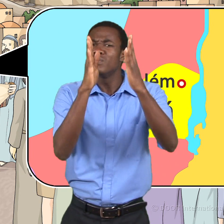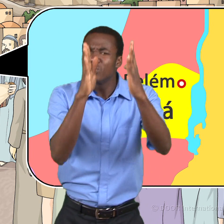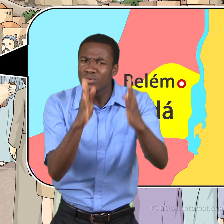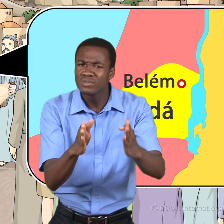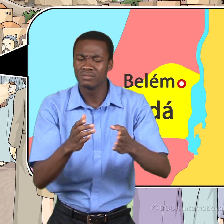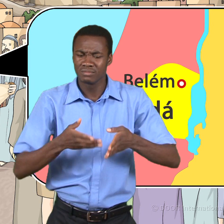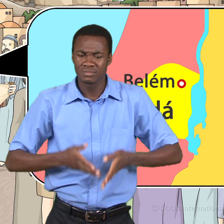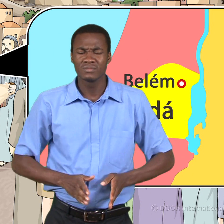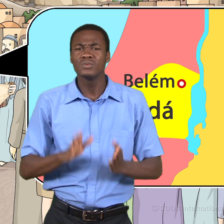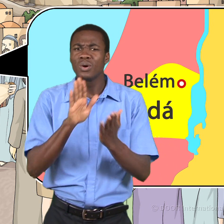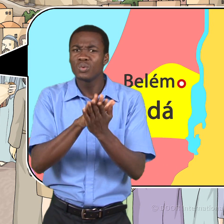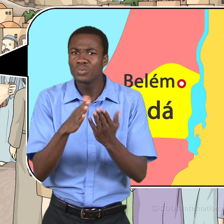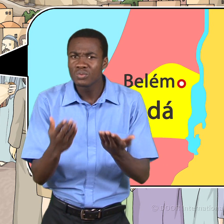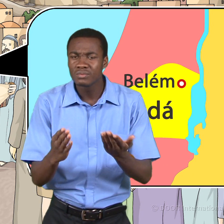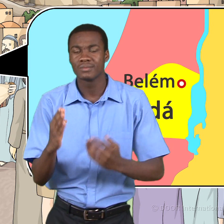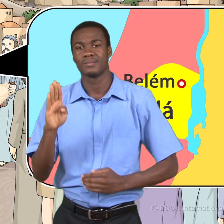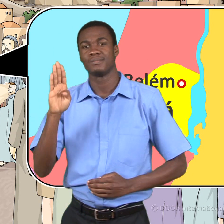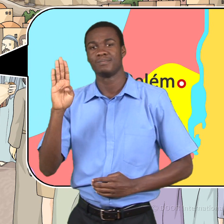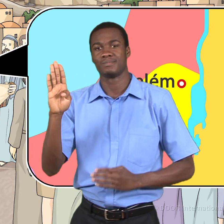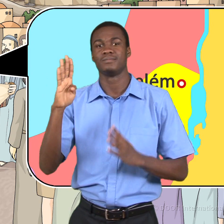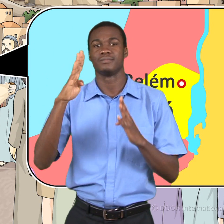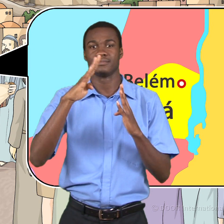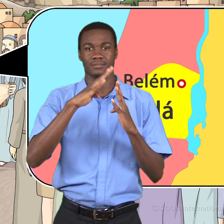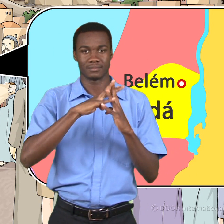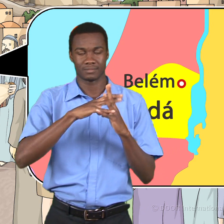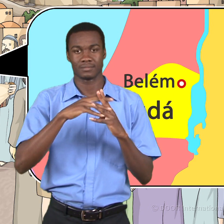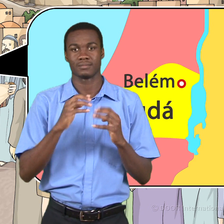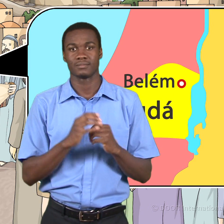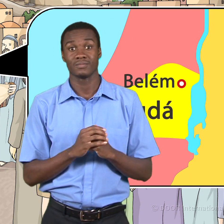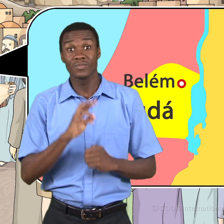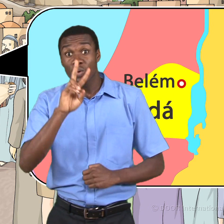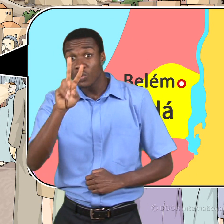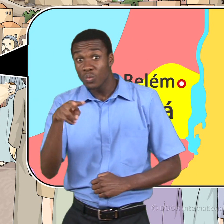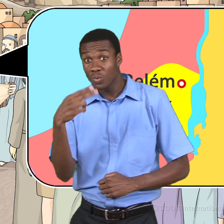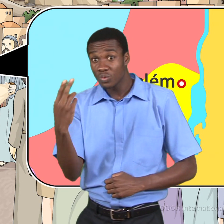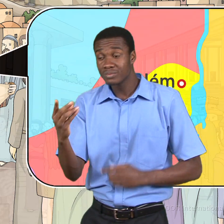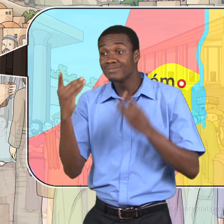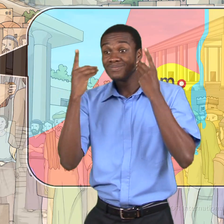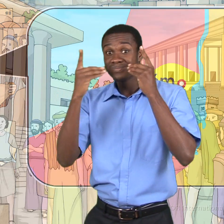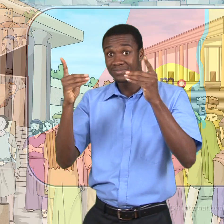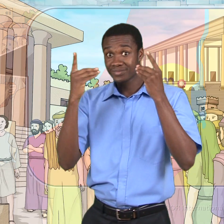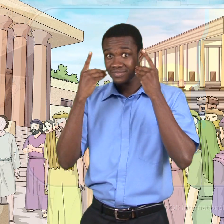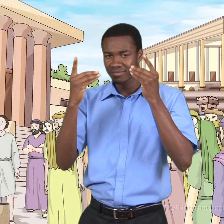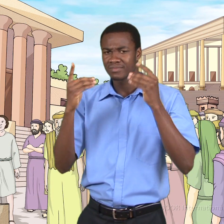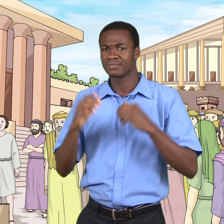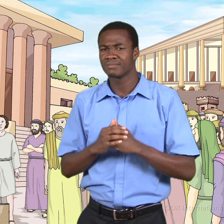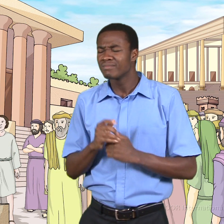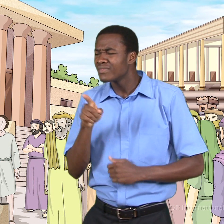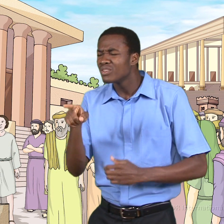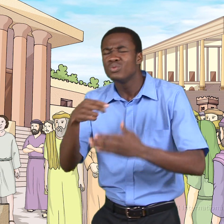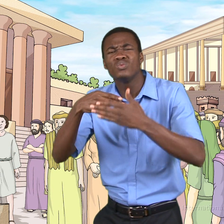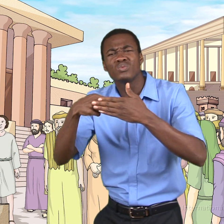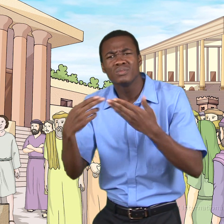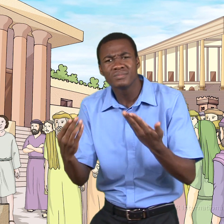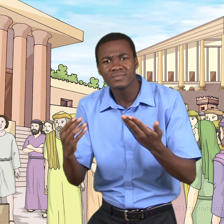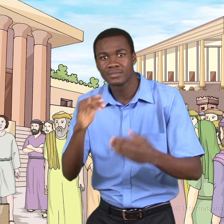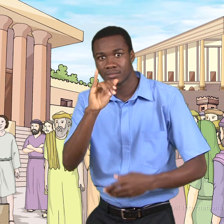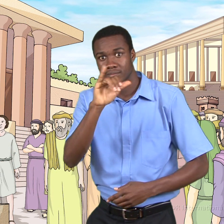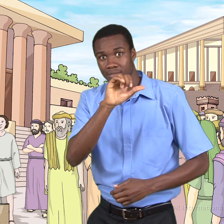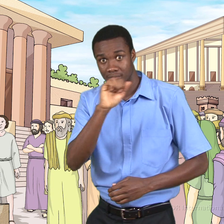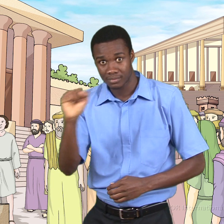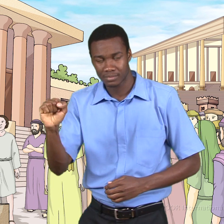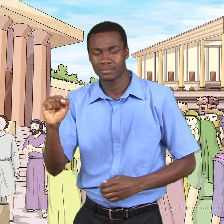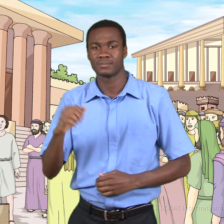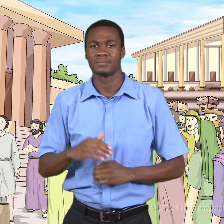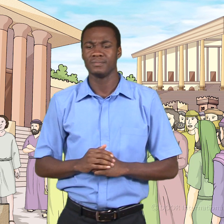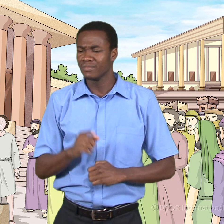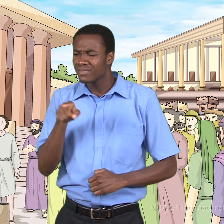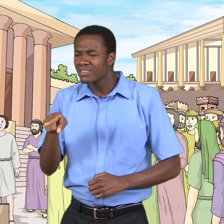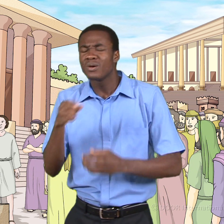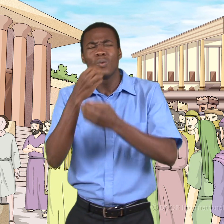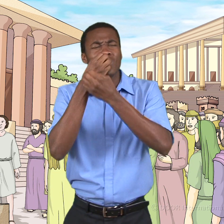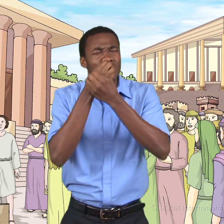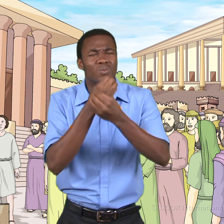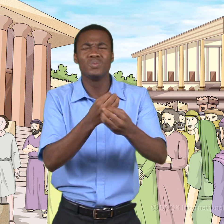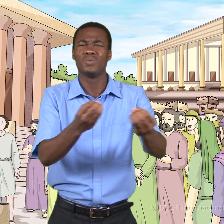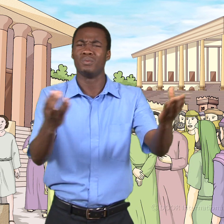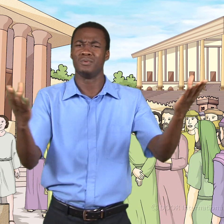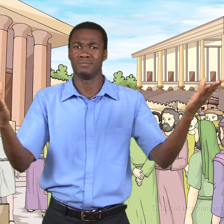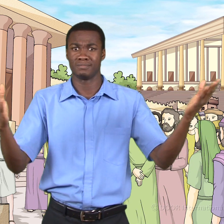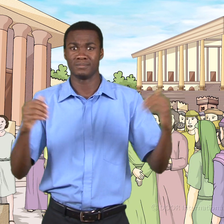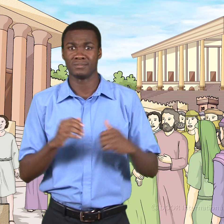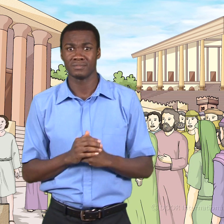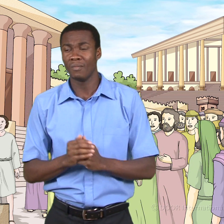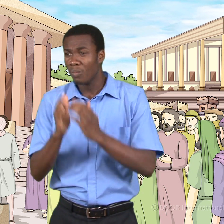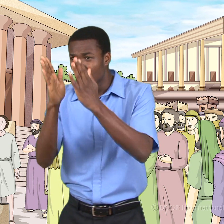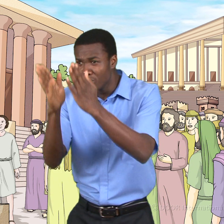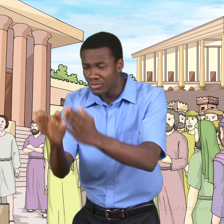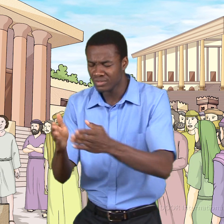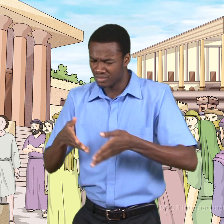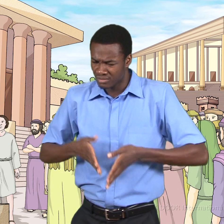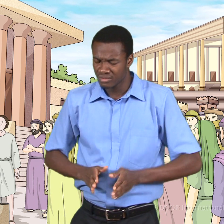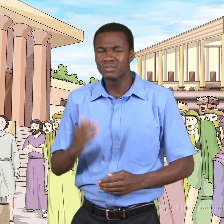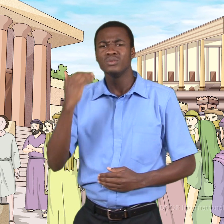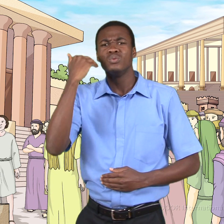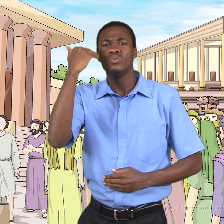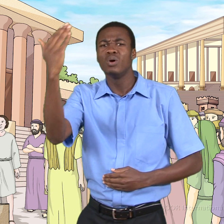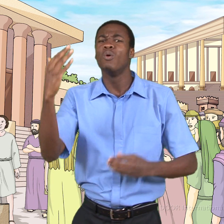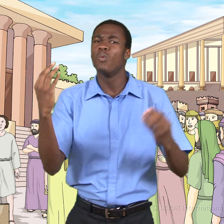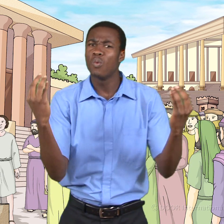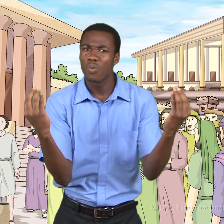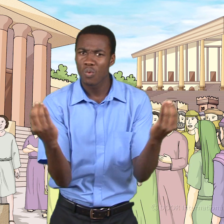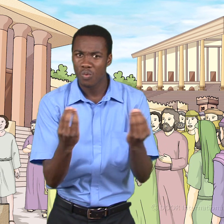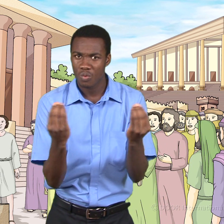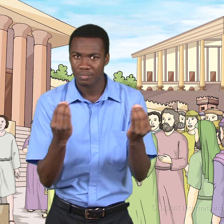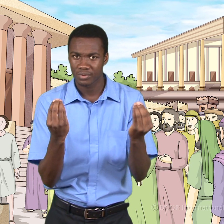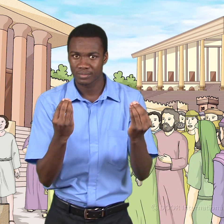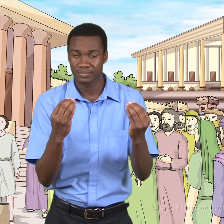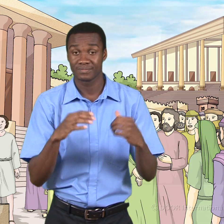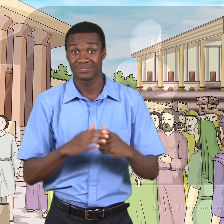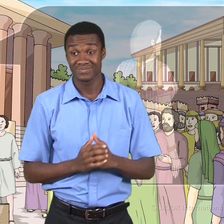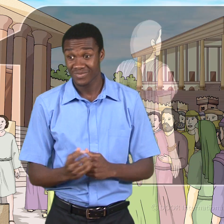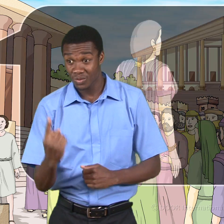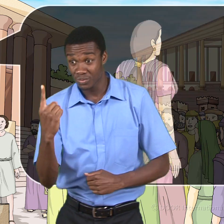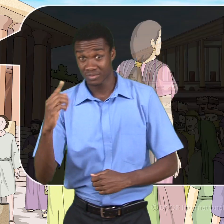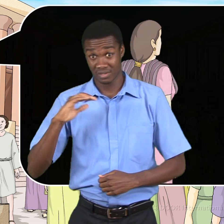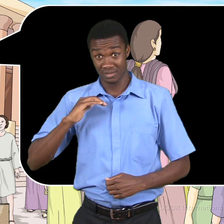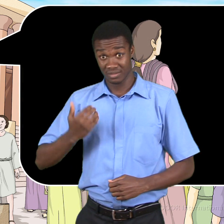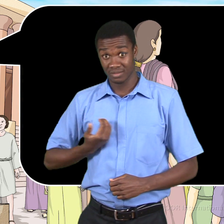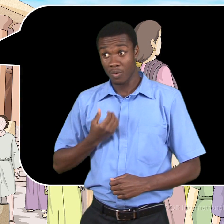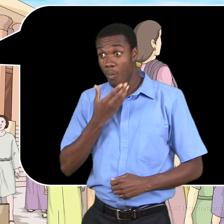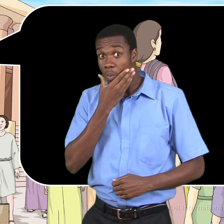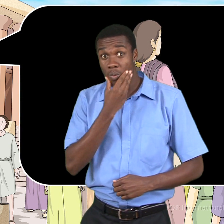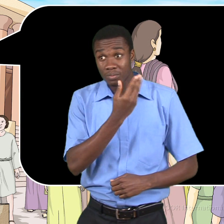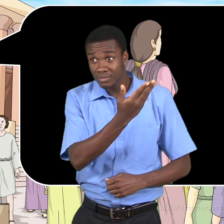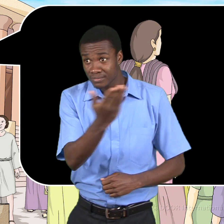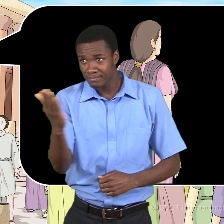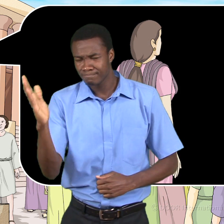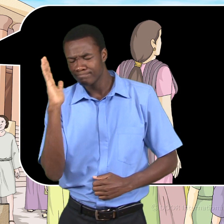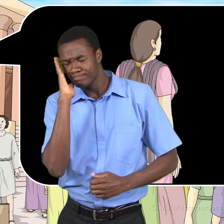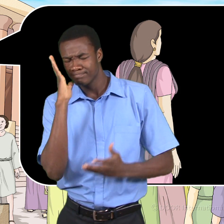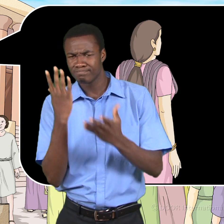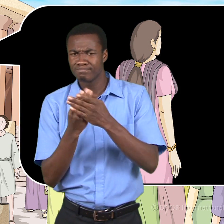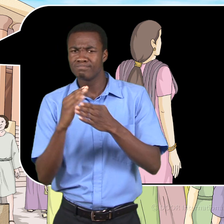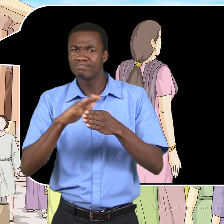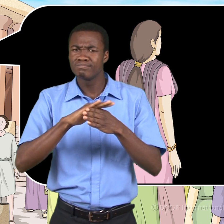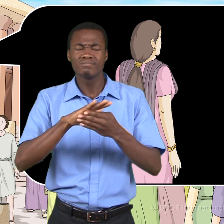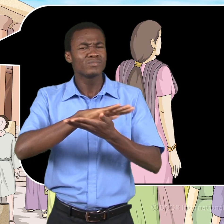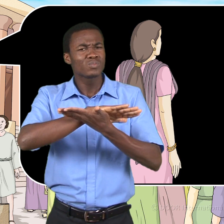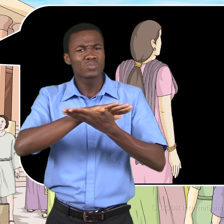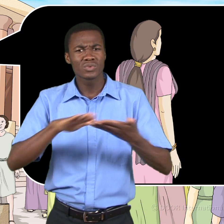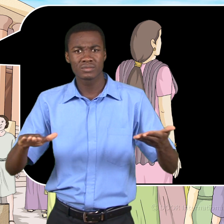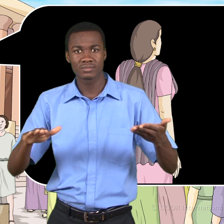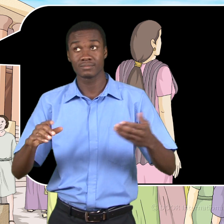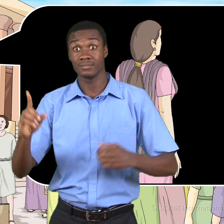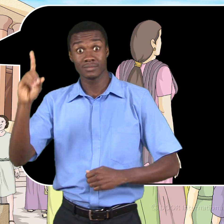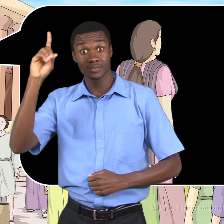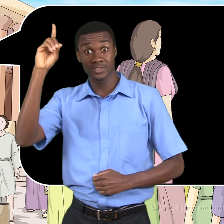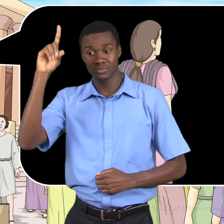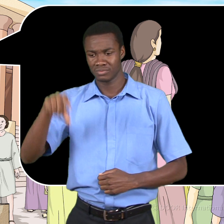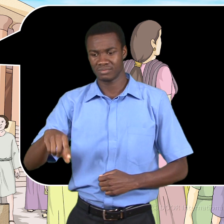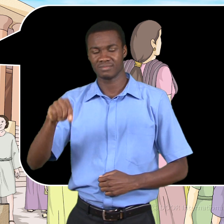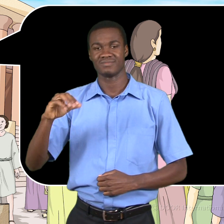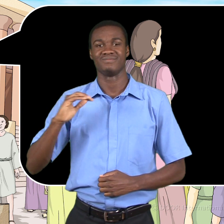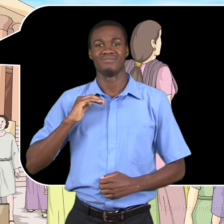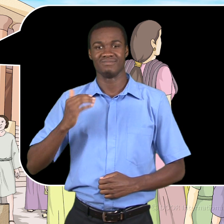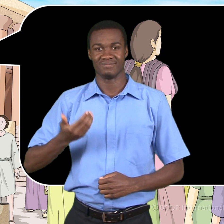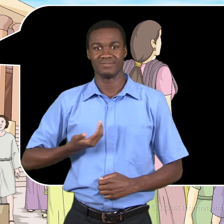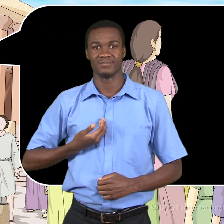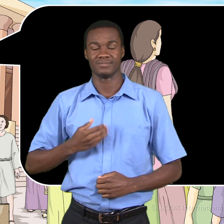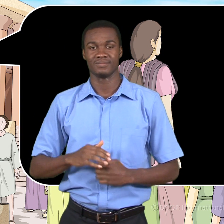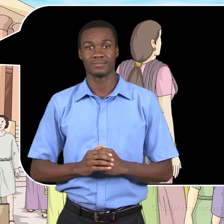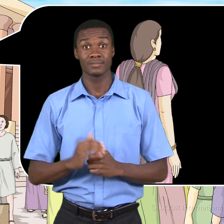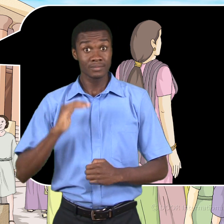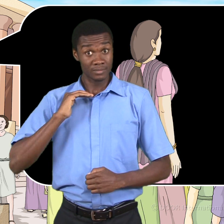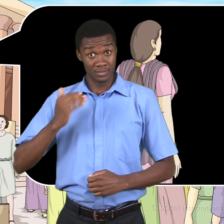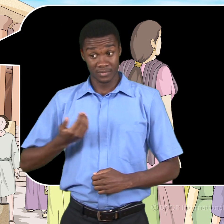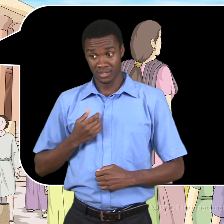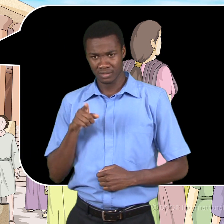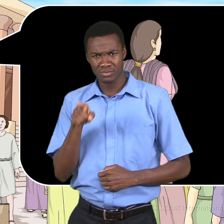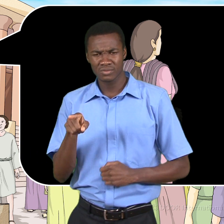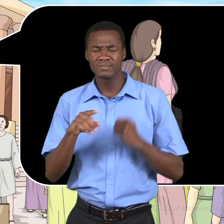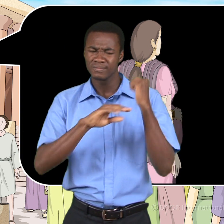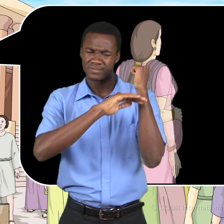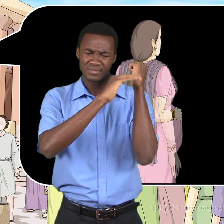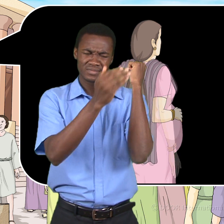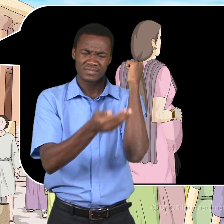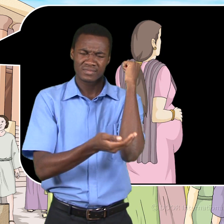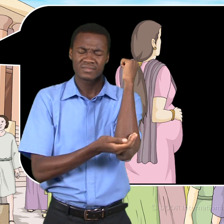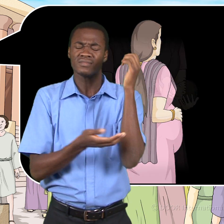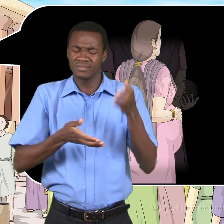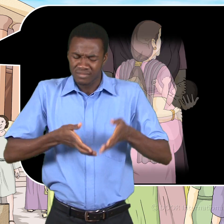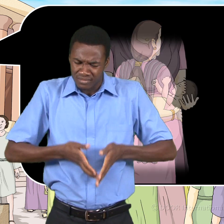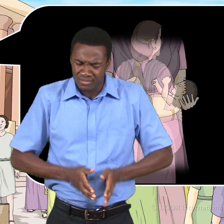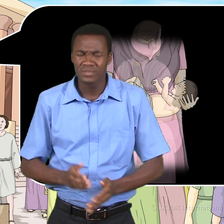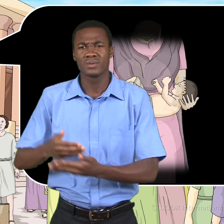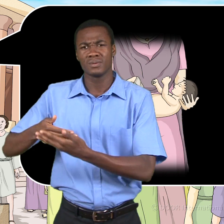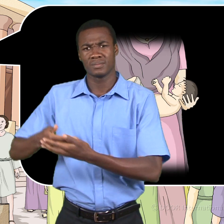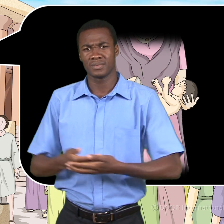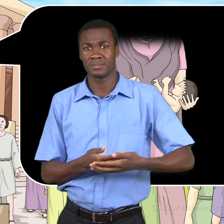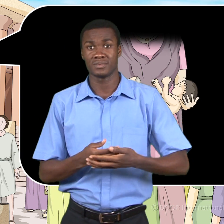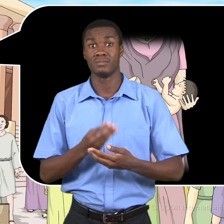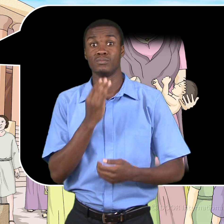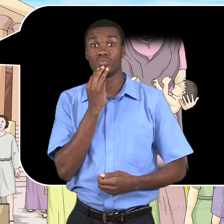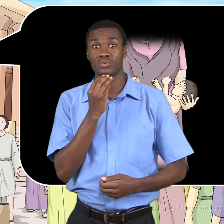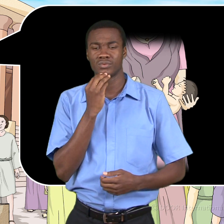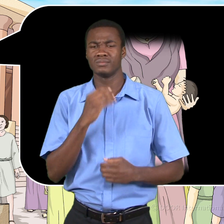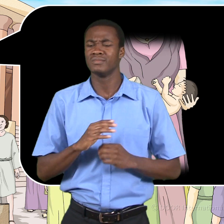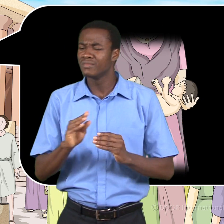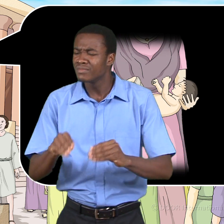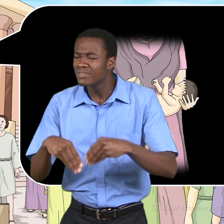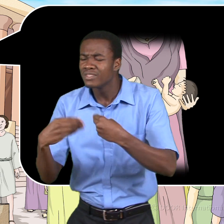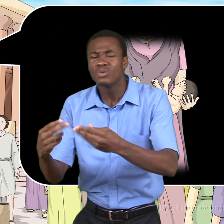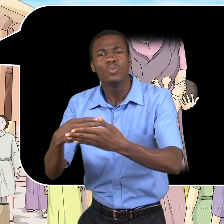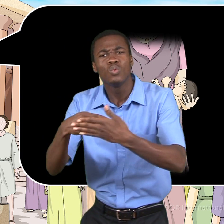He grew up before Him like a tender shoot, and like a root out of dry ground.